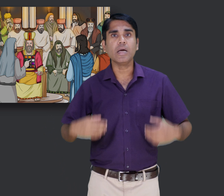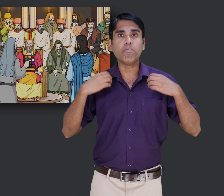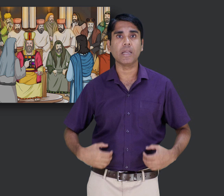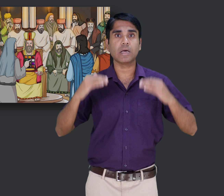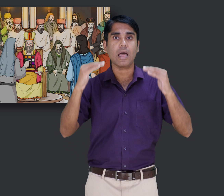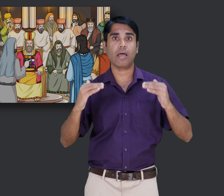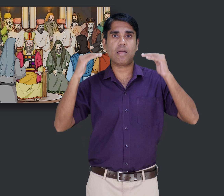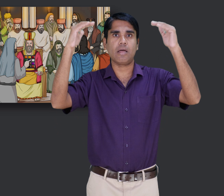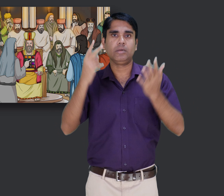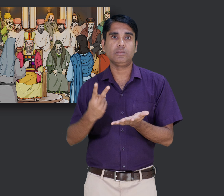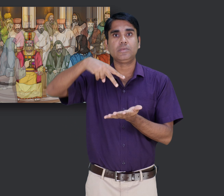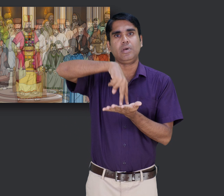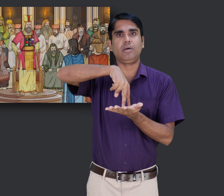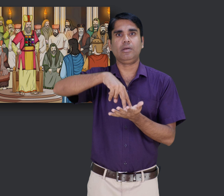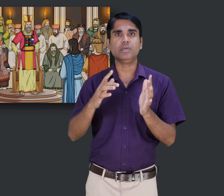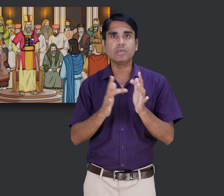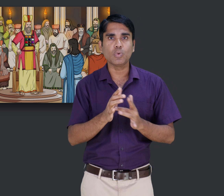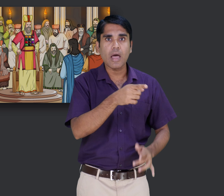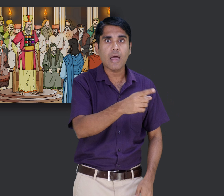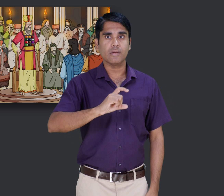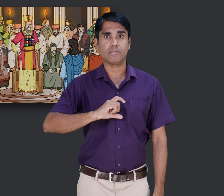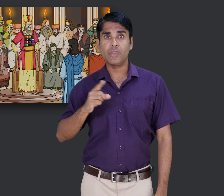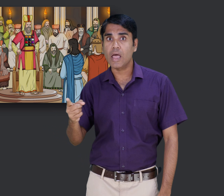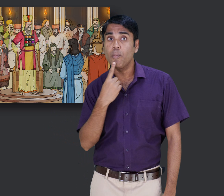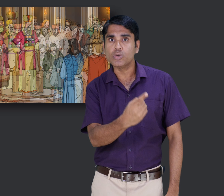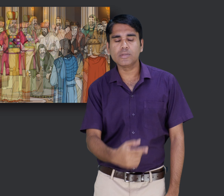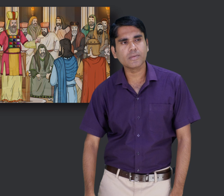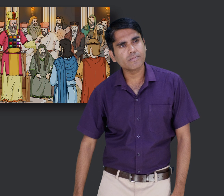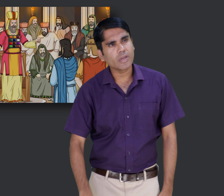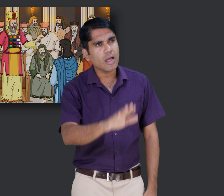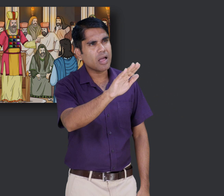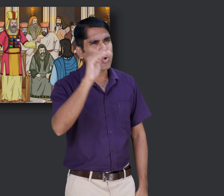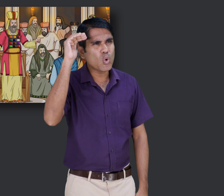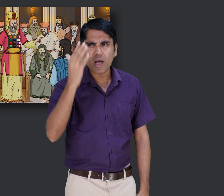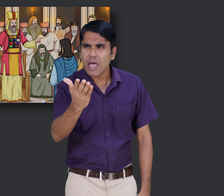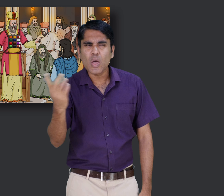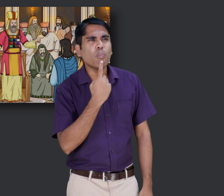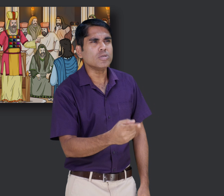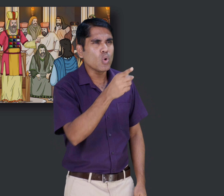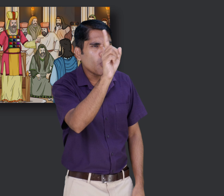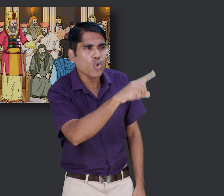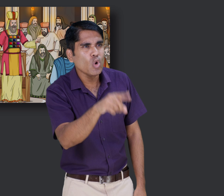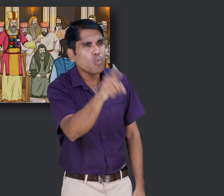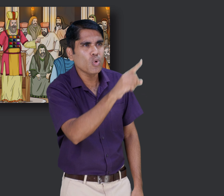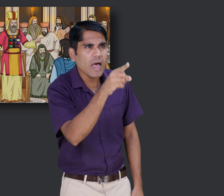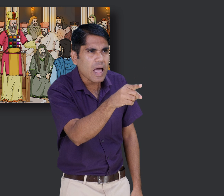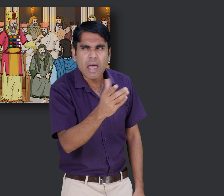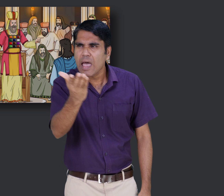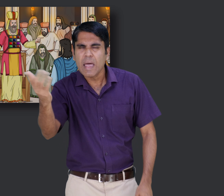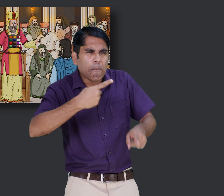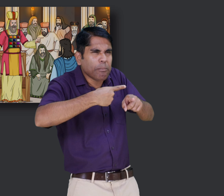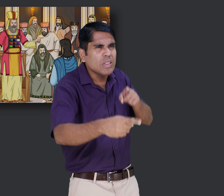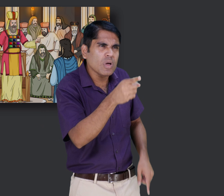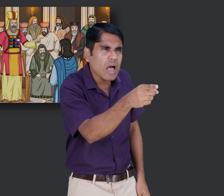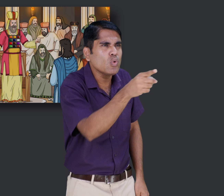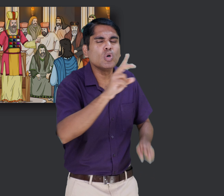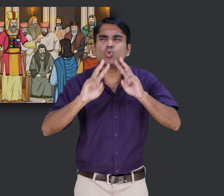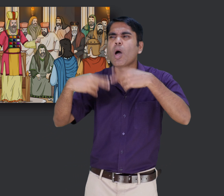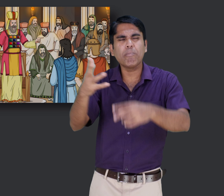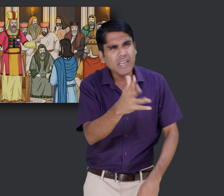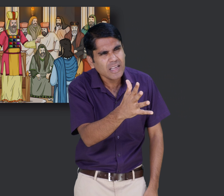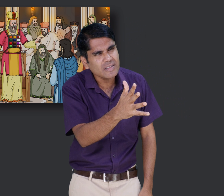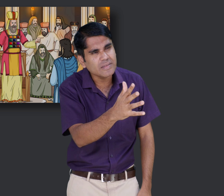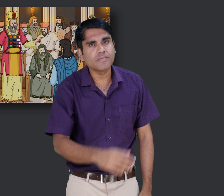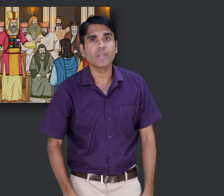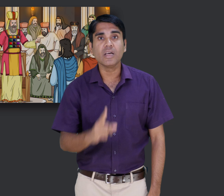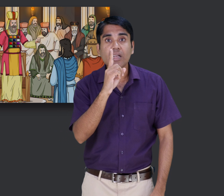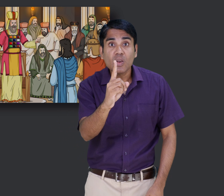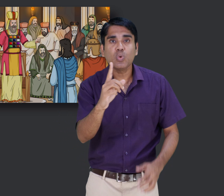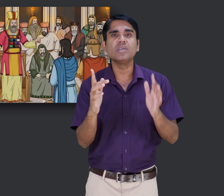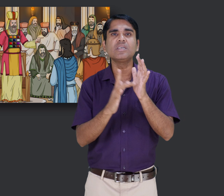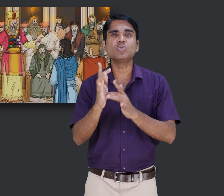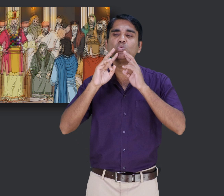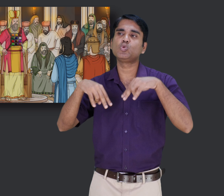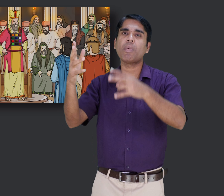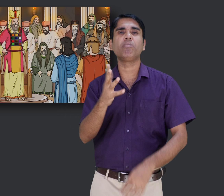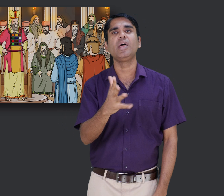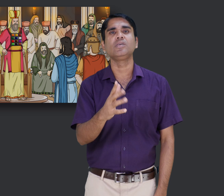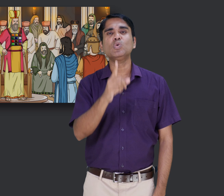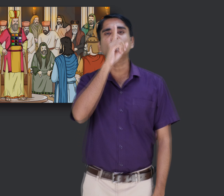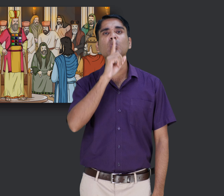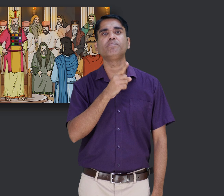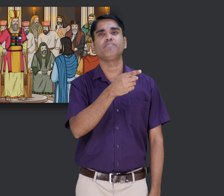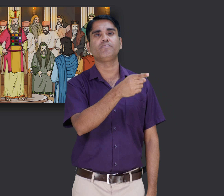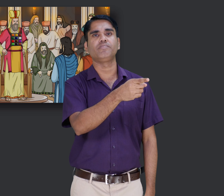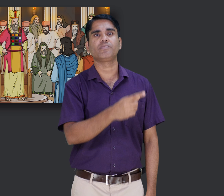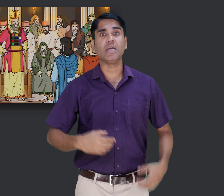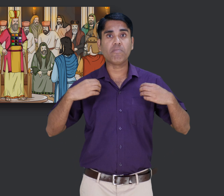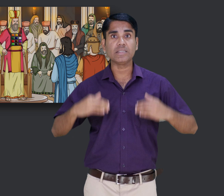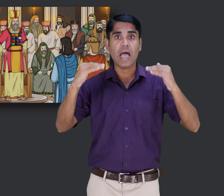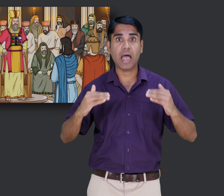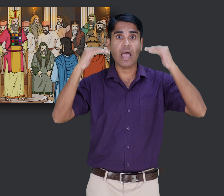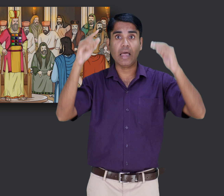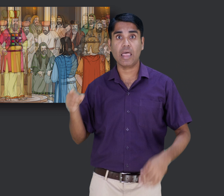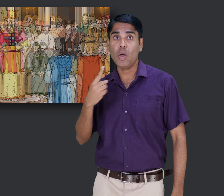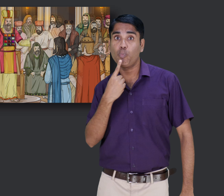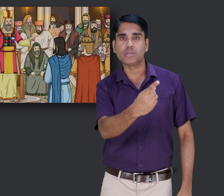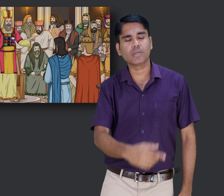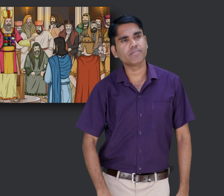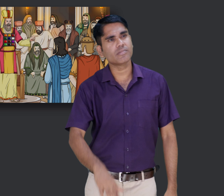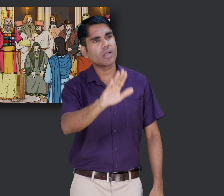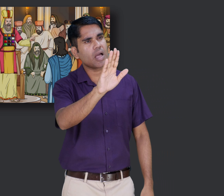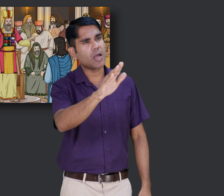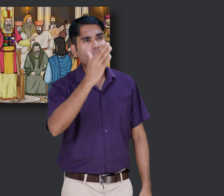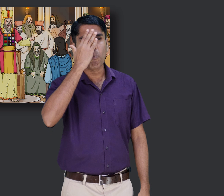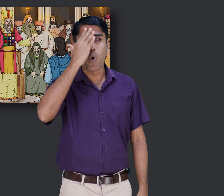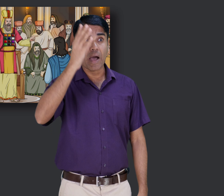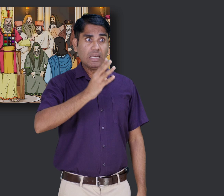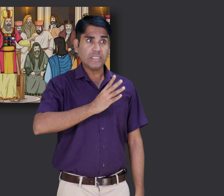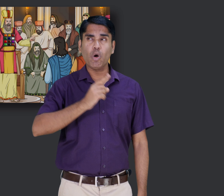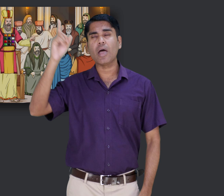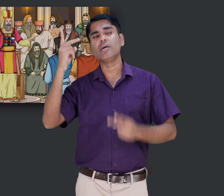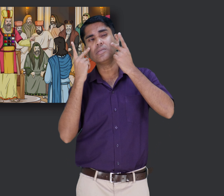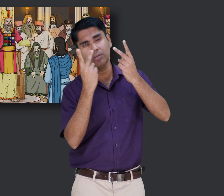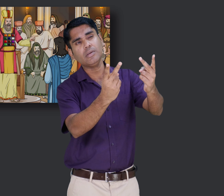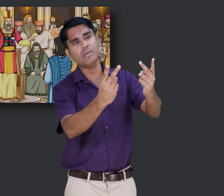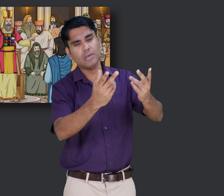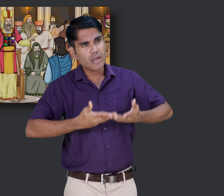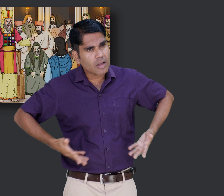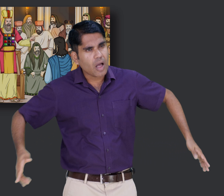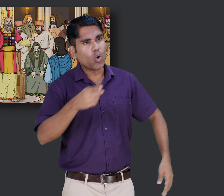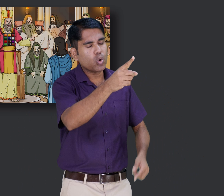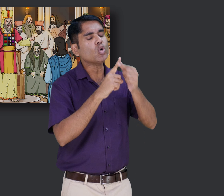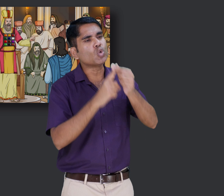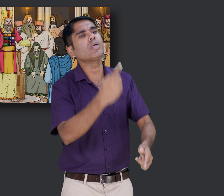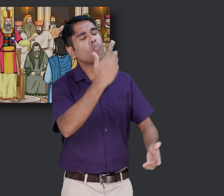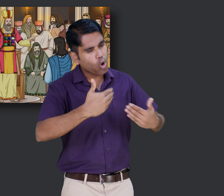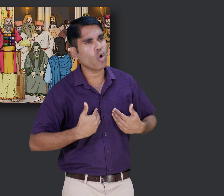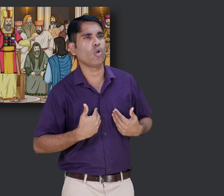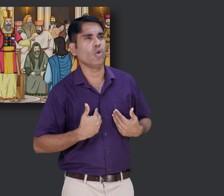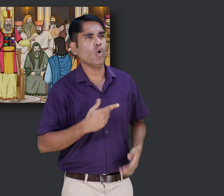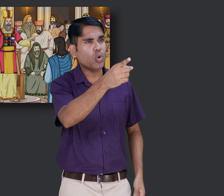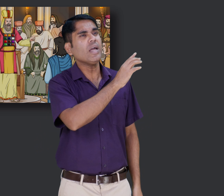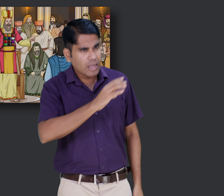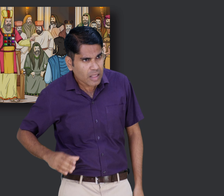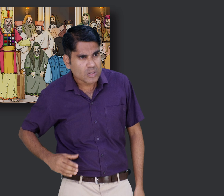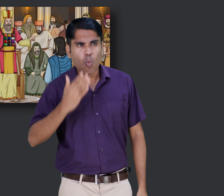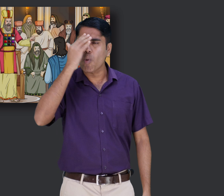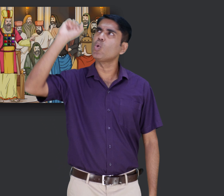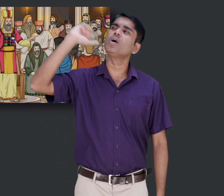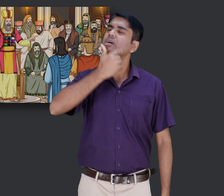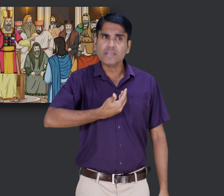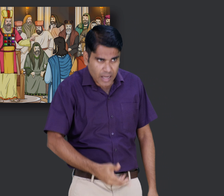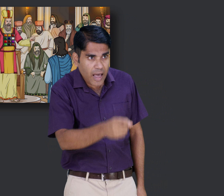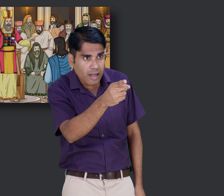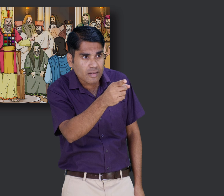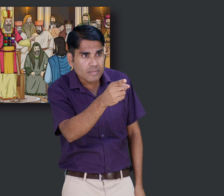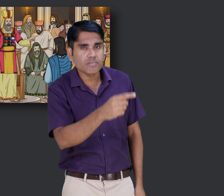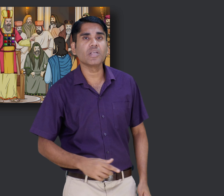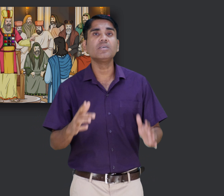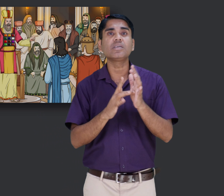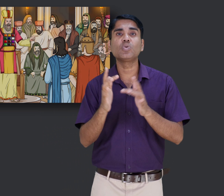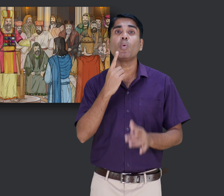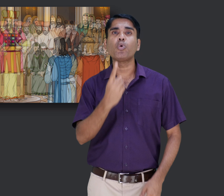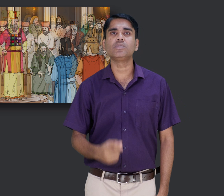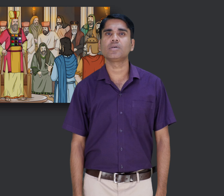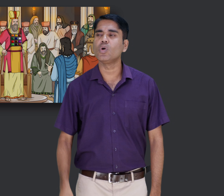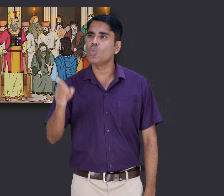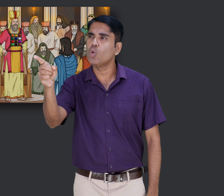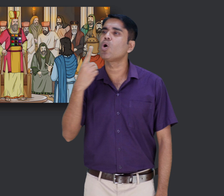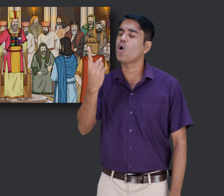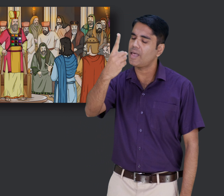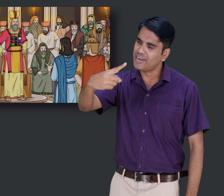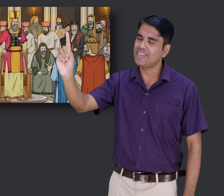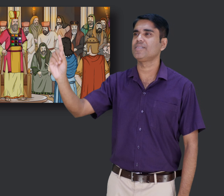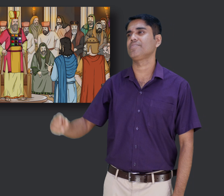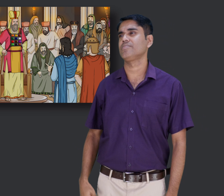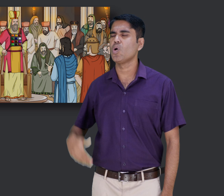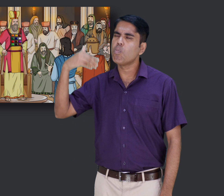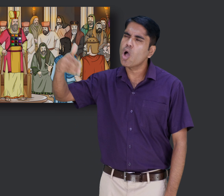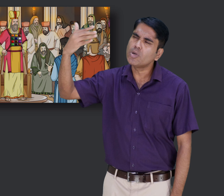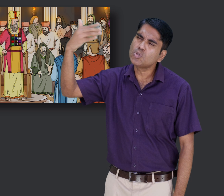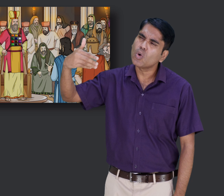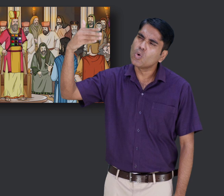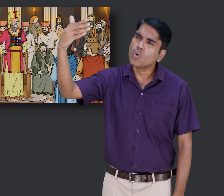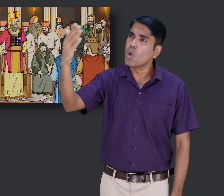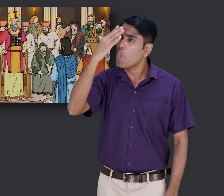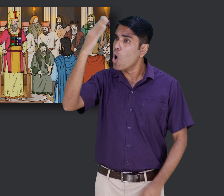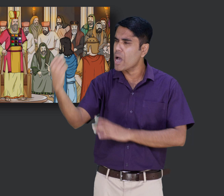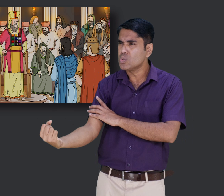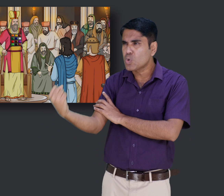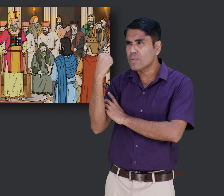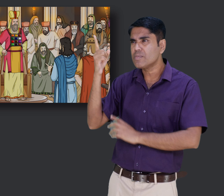But Jesus remained silent. Then the high priest said to Him, “I charge You under oath by the living God: Tell us if You are the Christ, the Son of God.” “You have said it yourself,” Jesus answered.